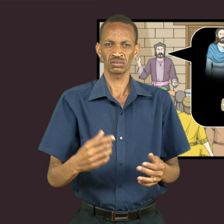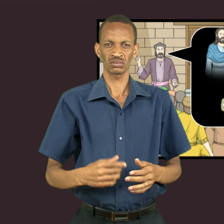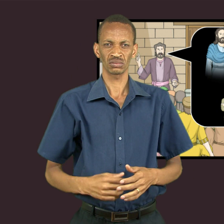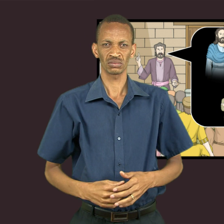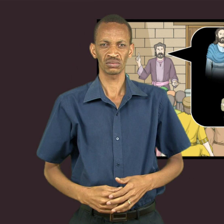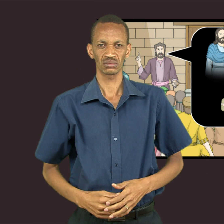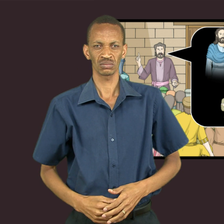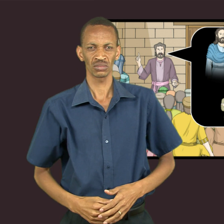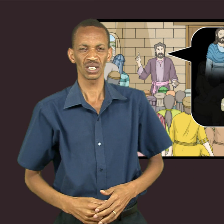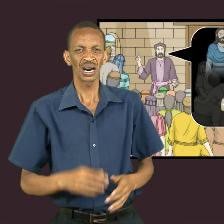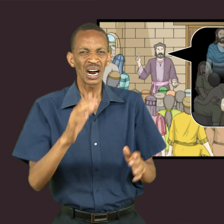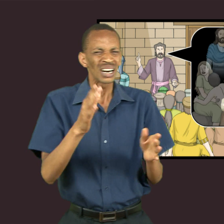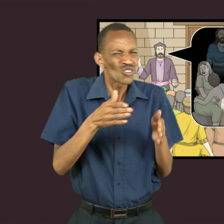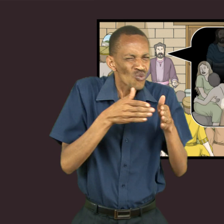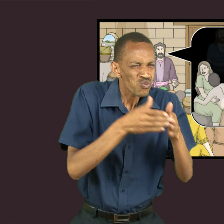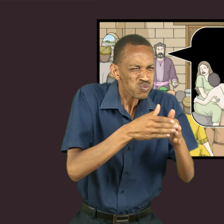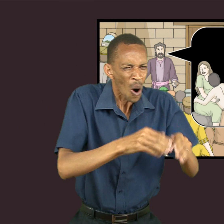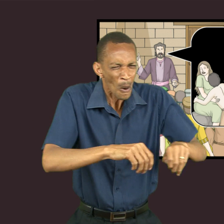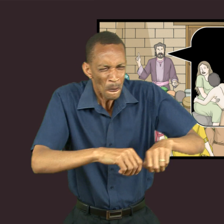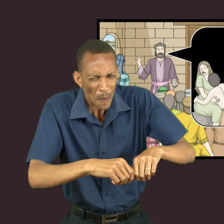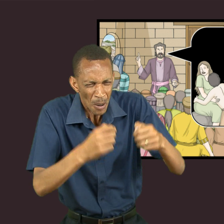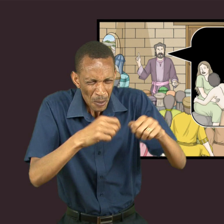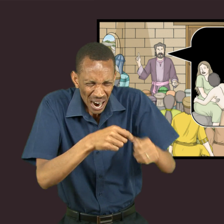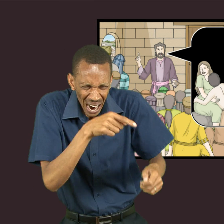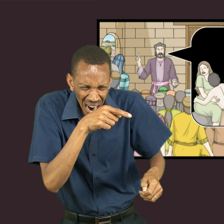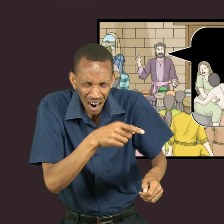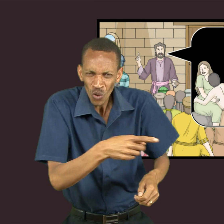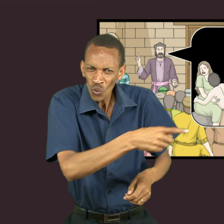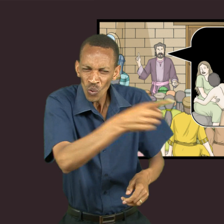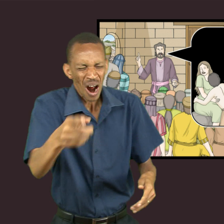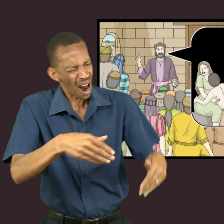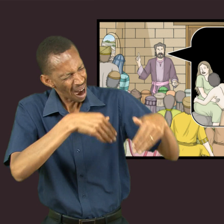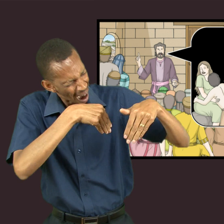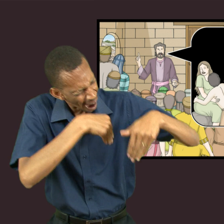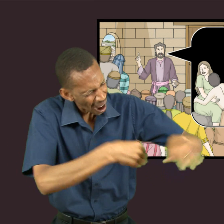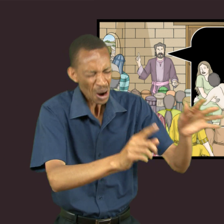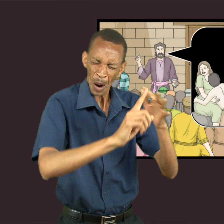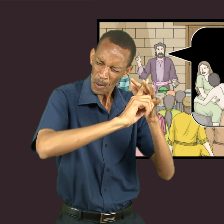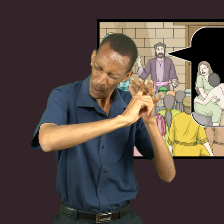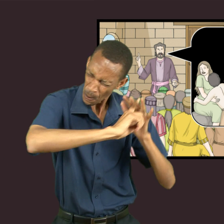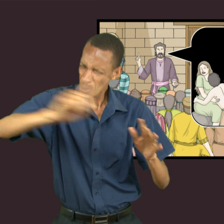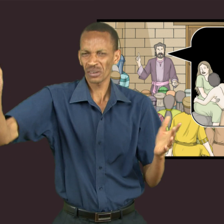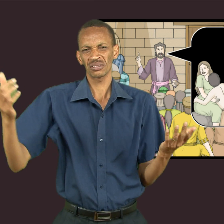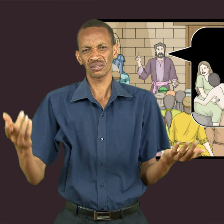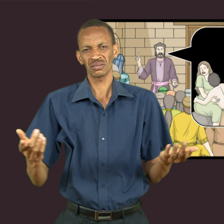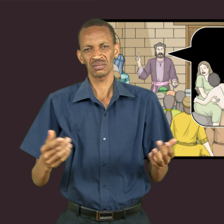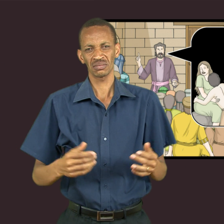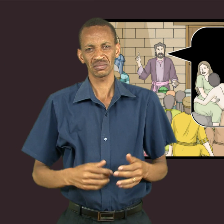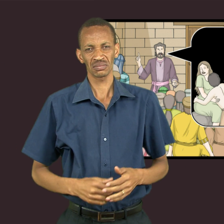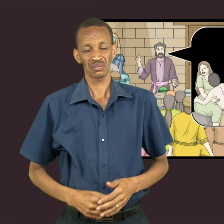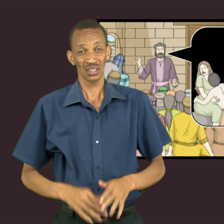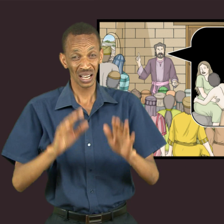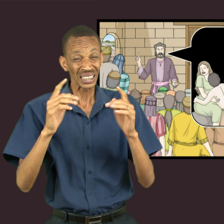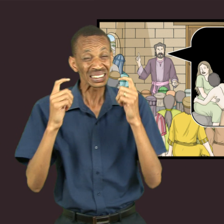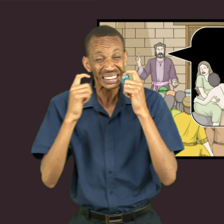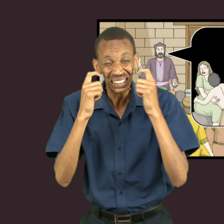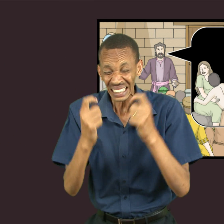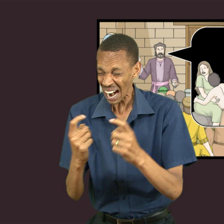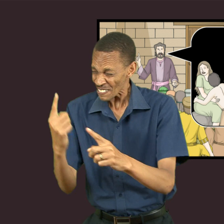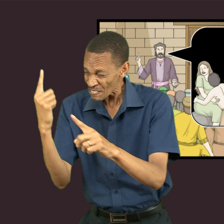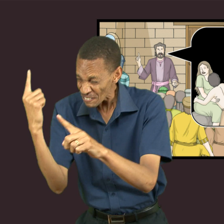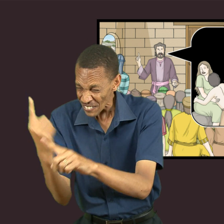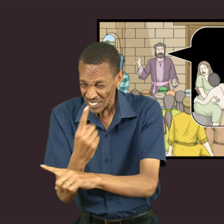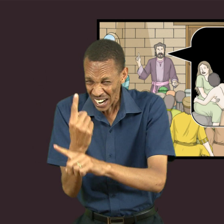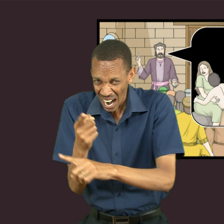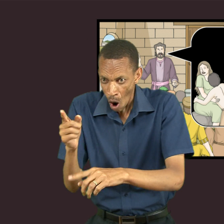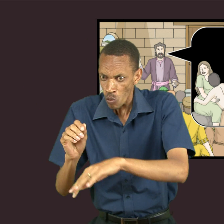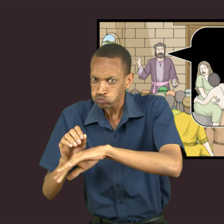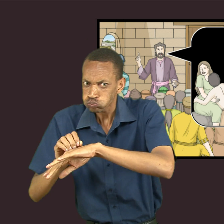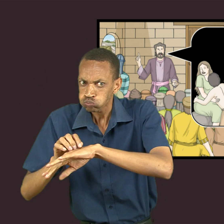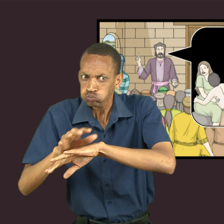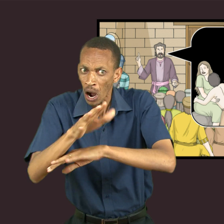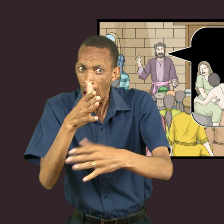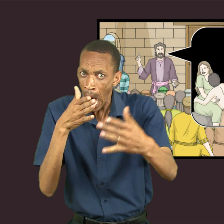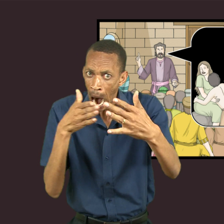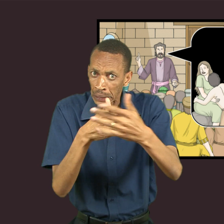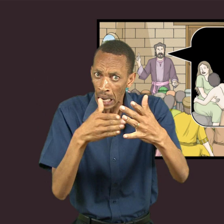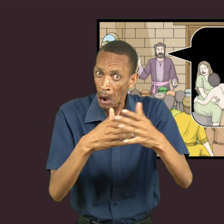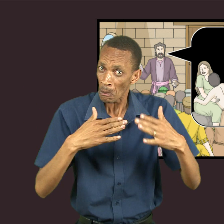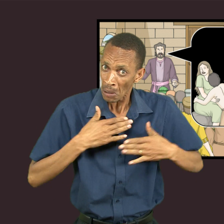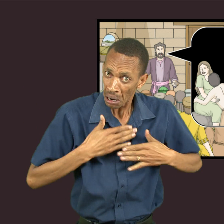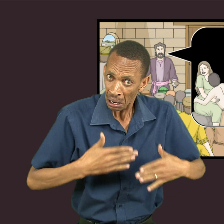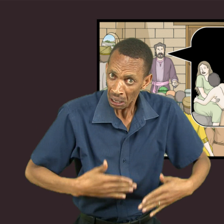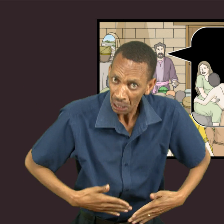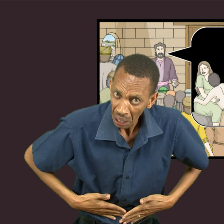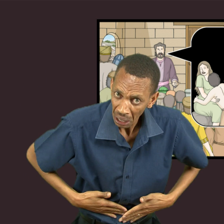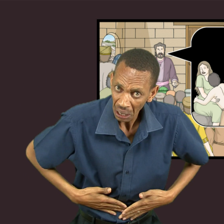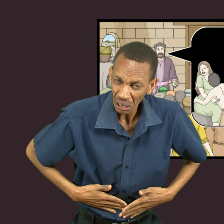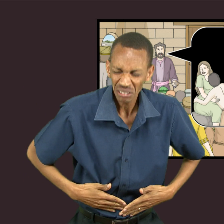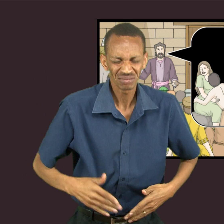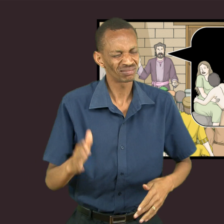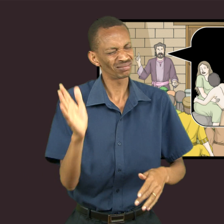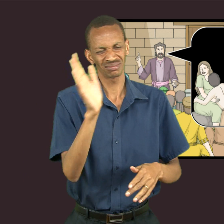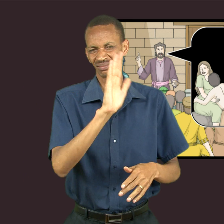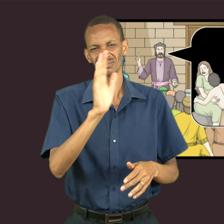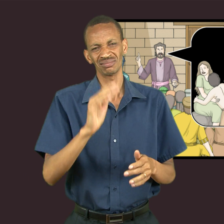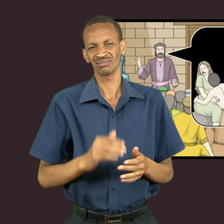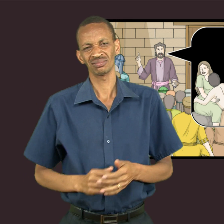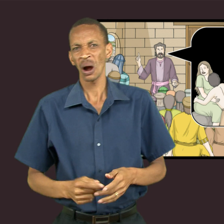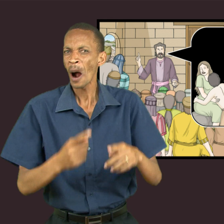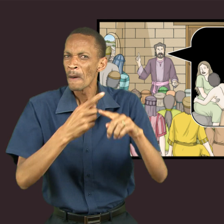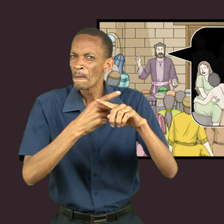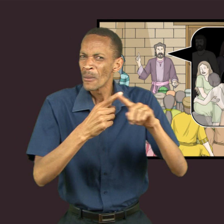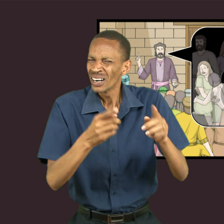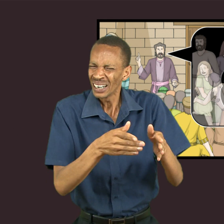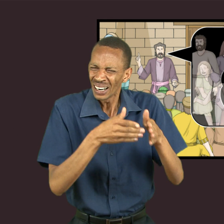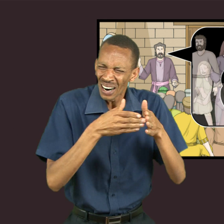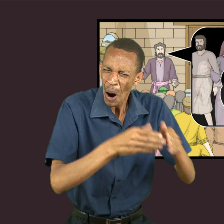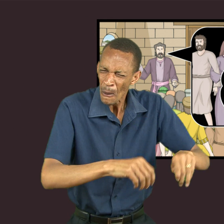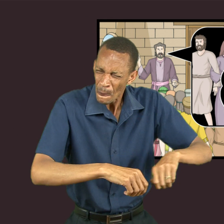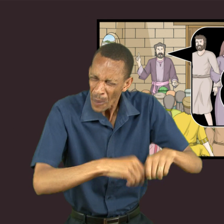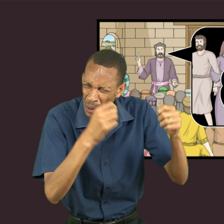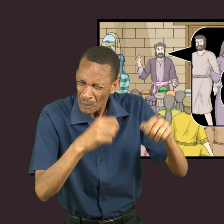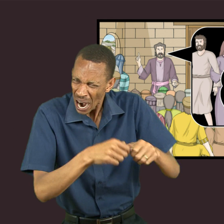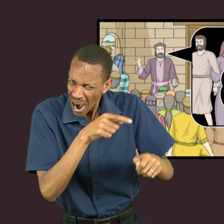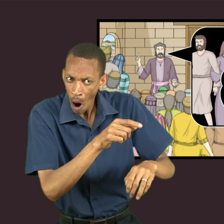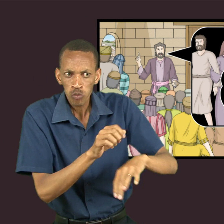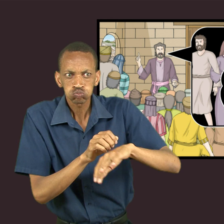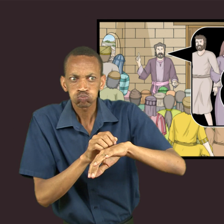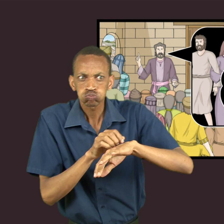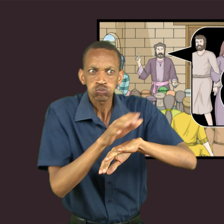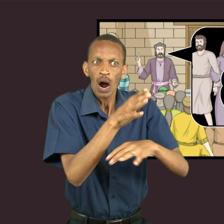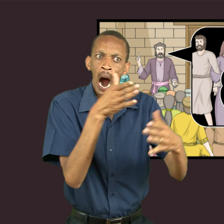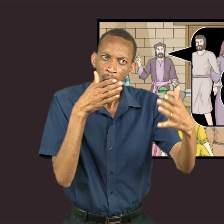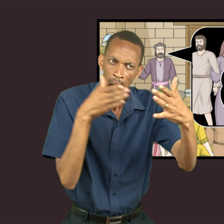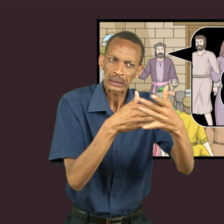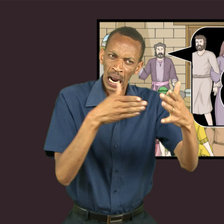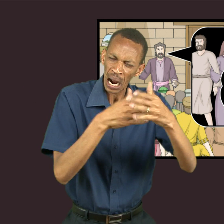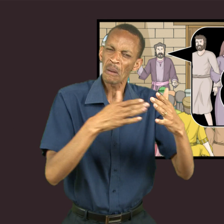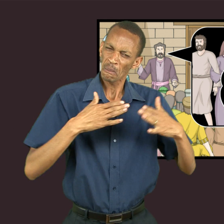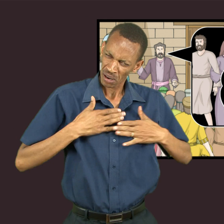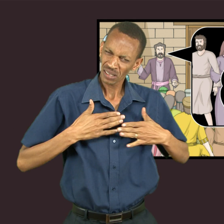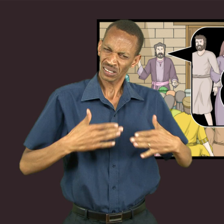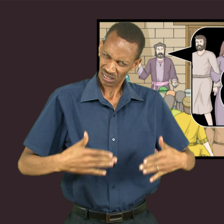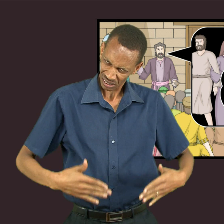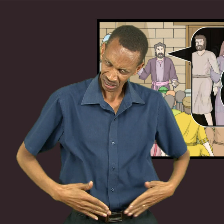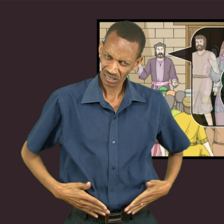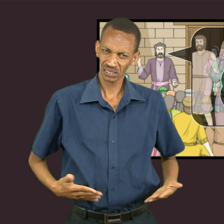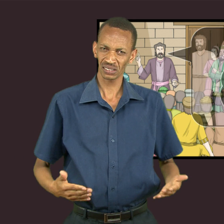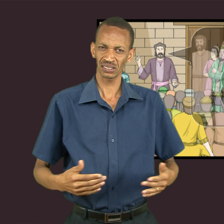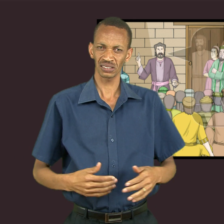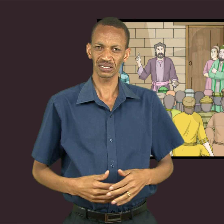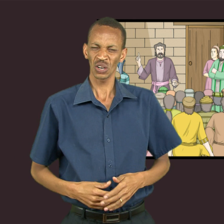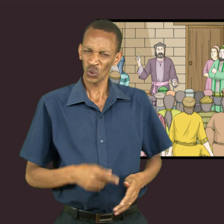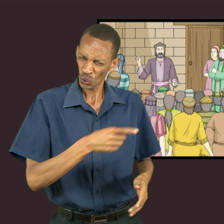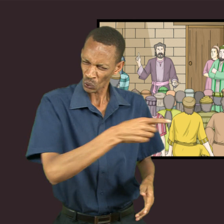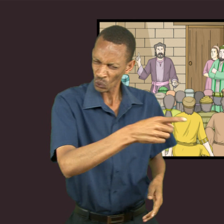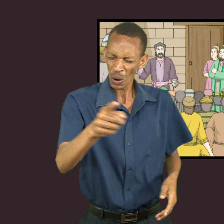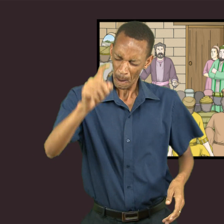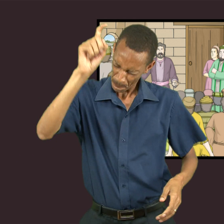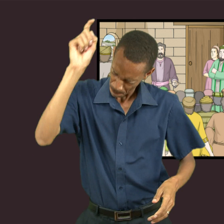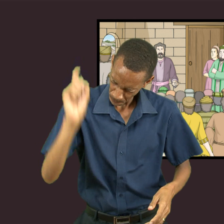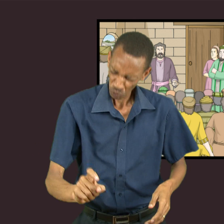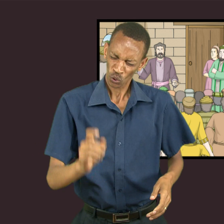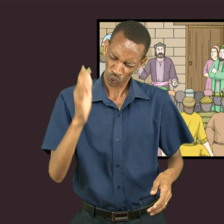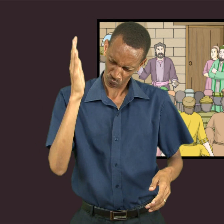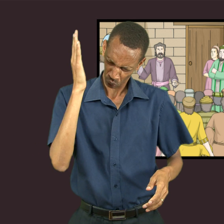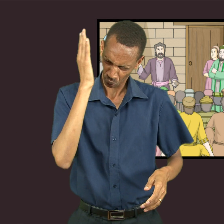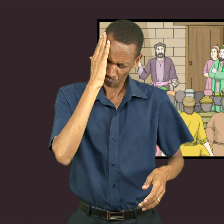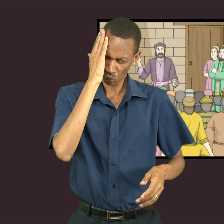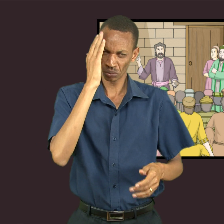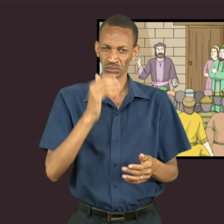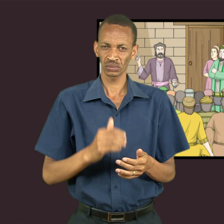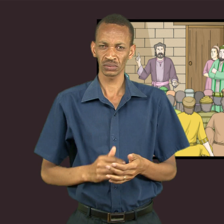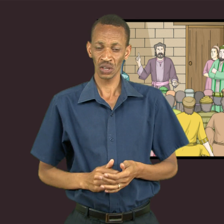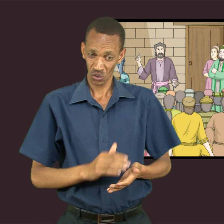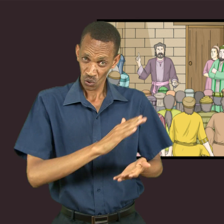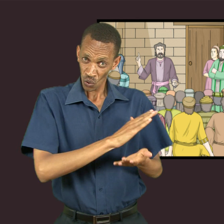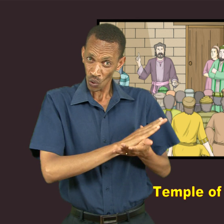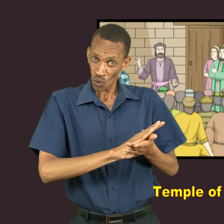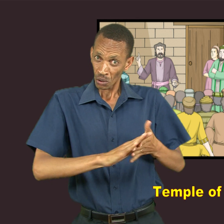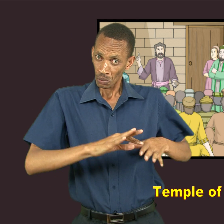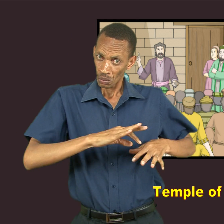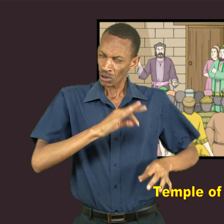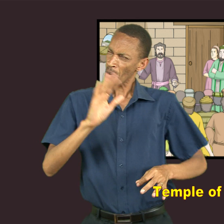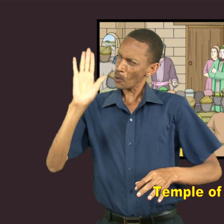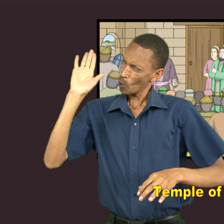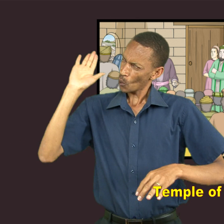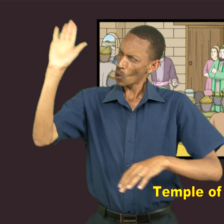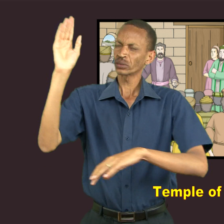Flee from sexual immorality. Every other sin a man can commit is outside his body, but he who sins sexually sins against his own body.